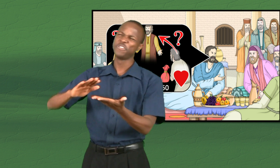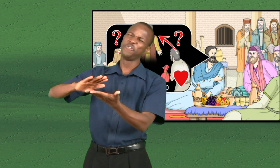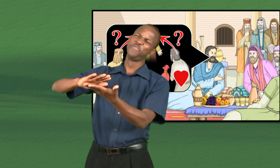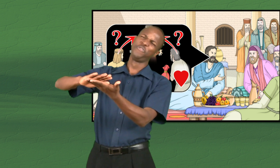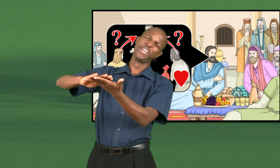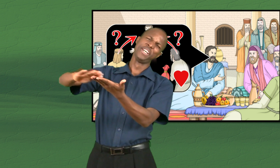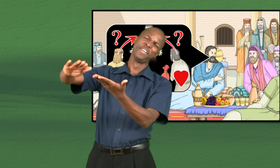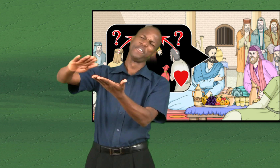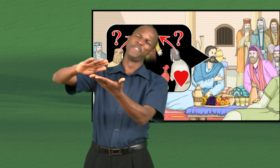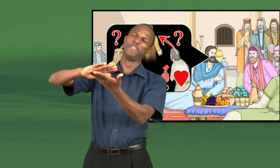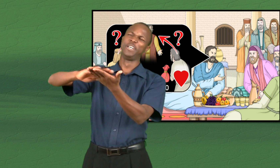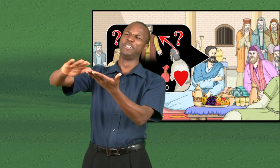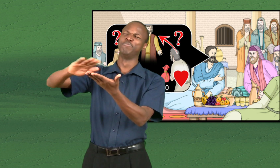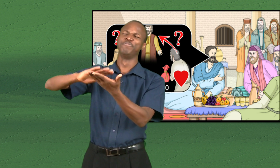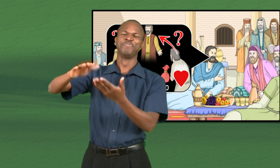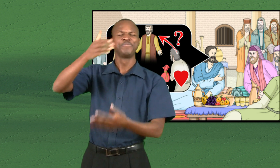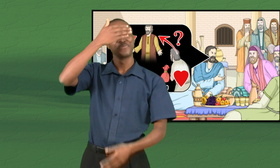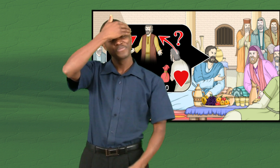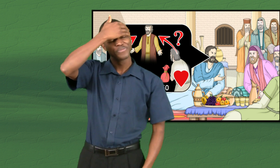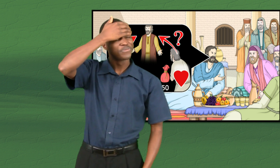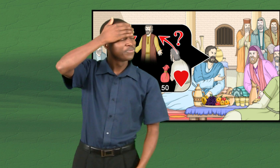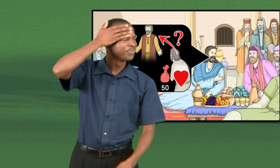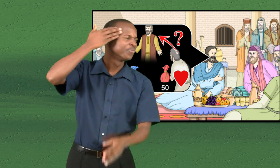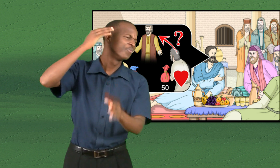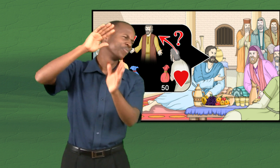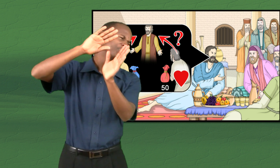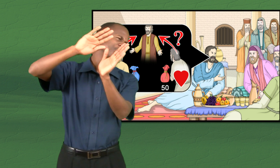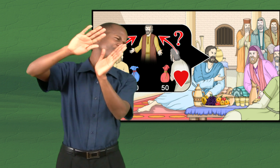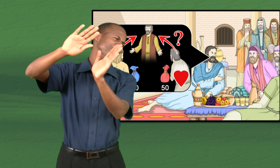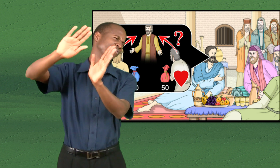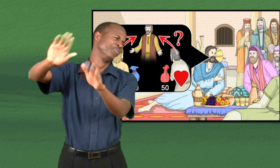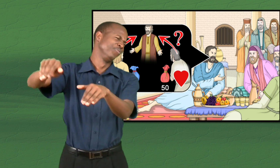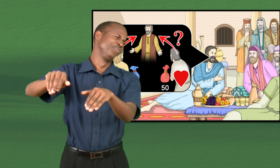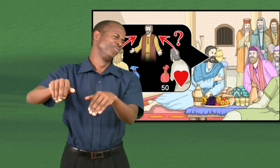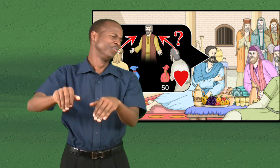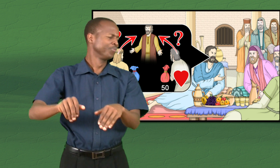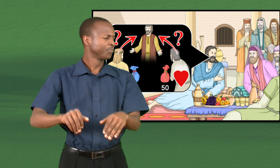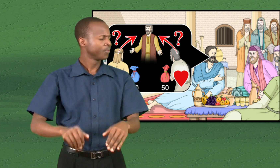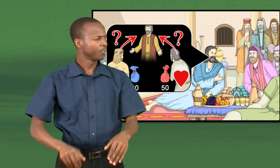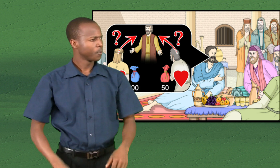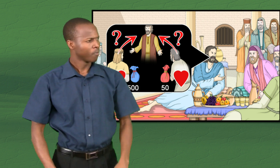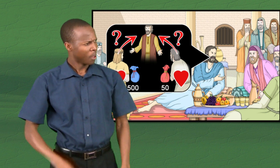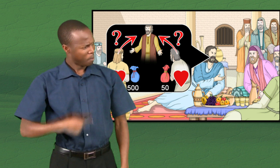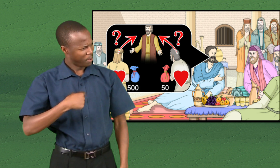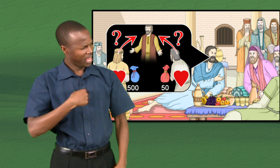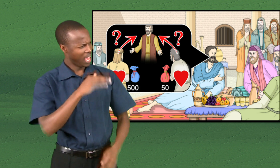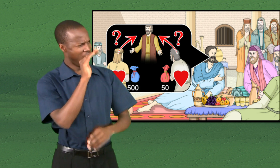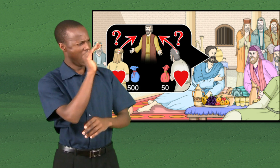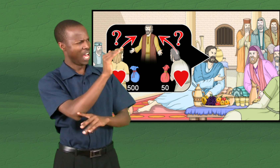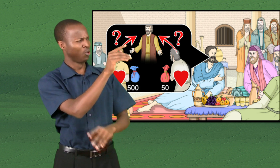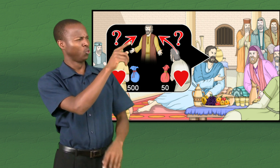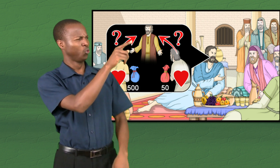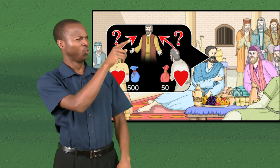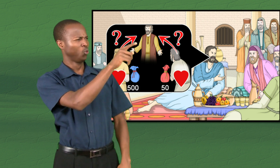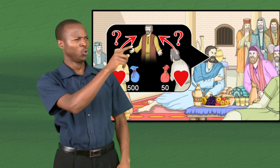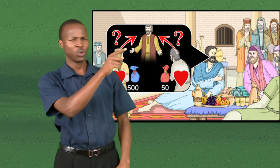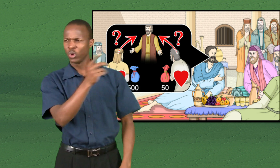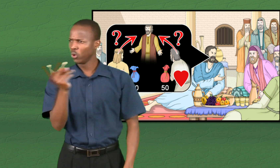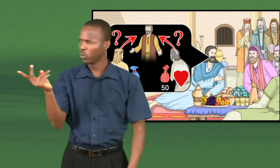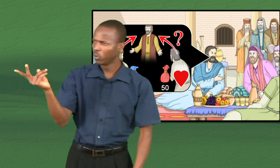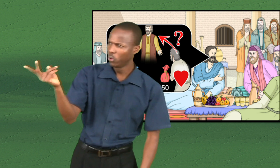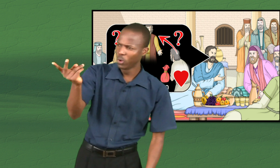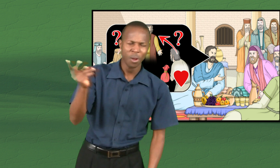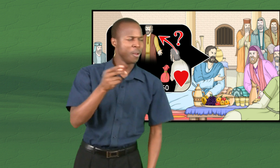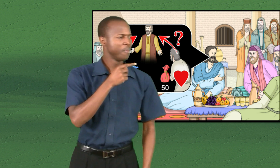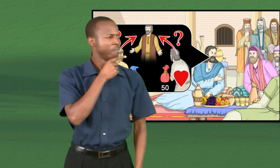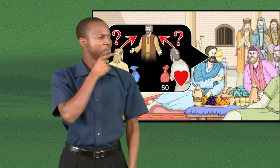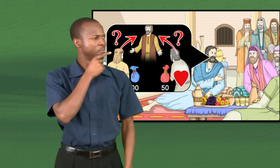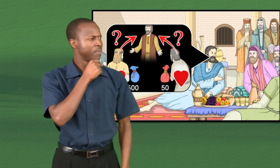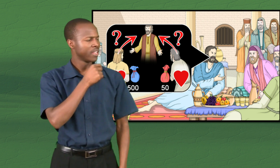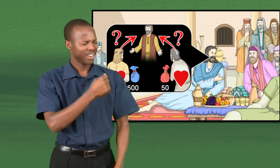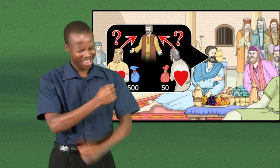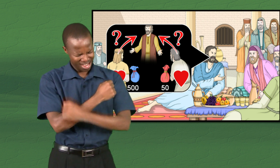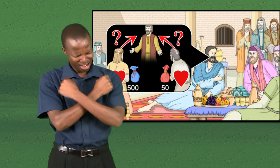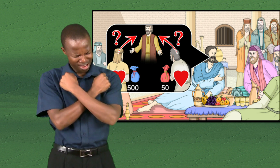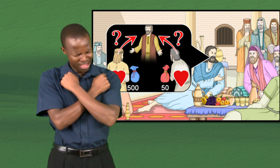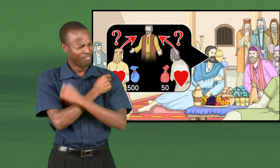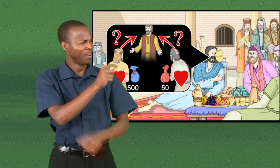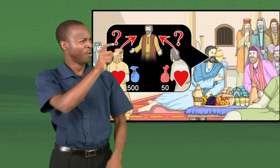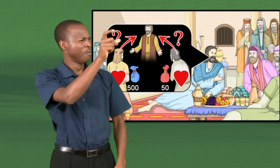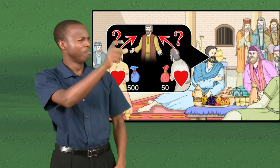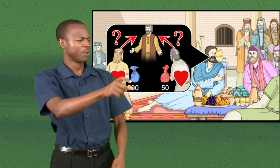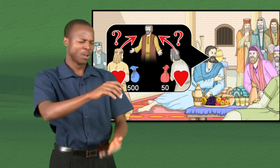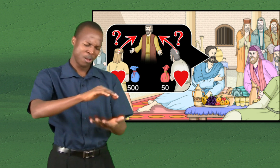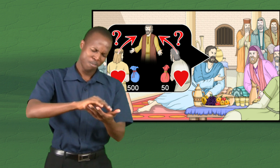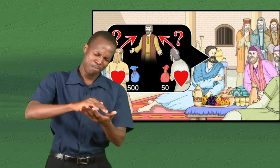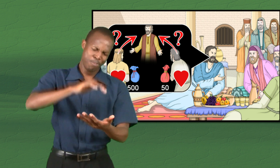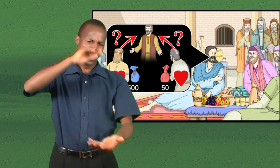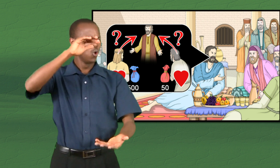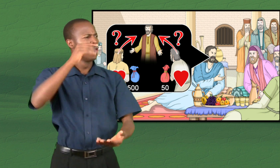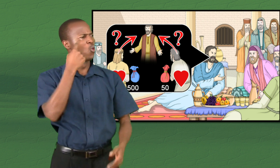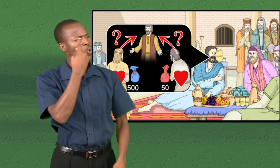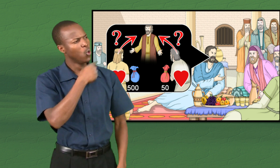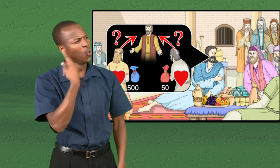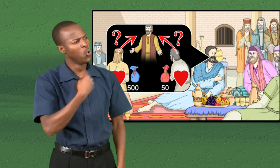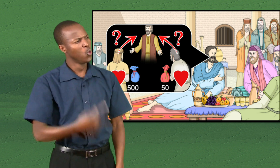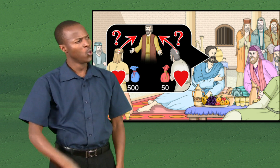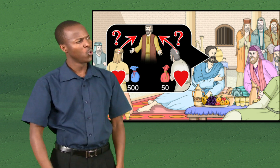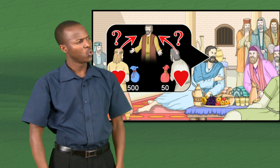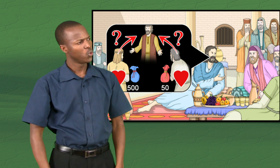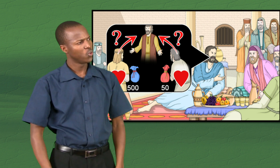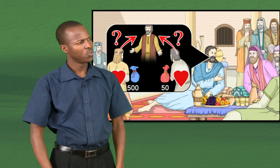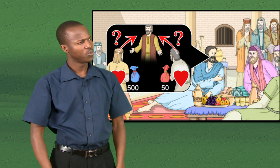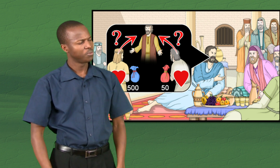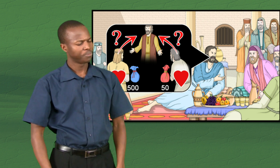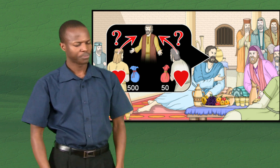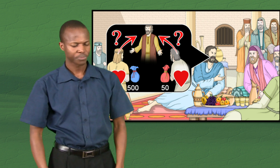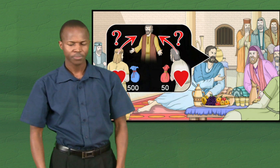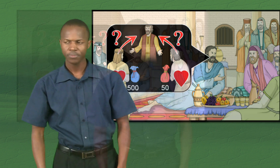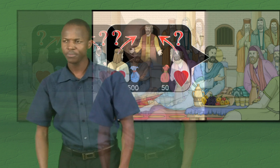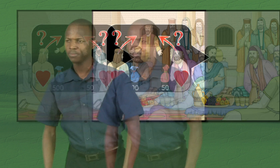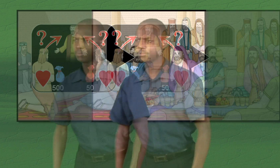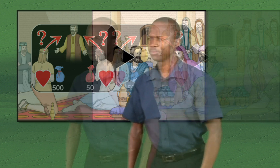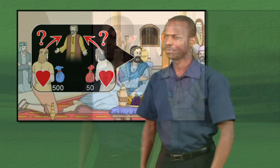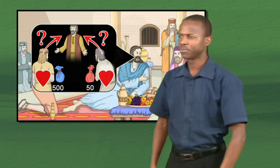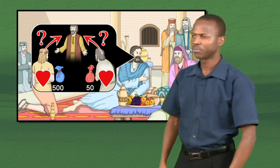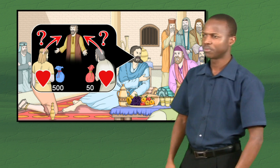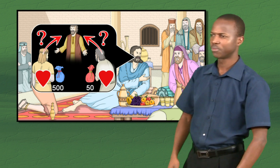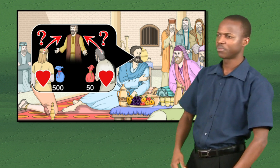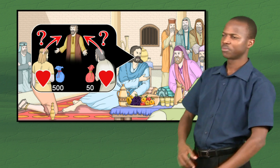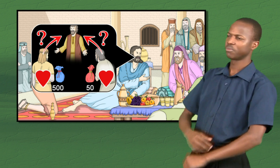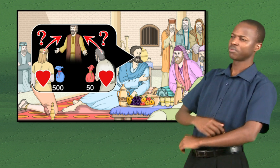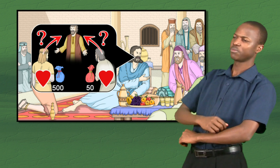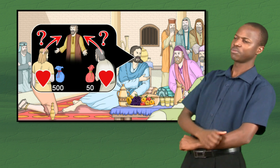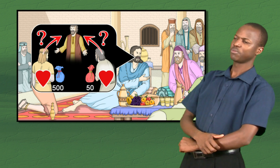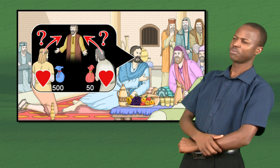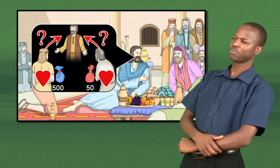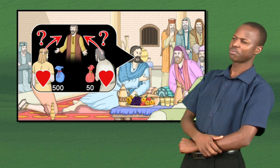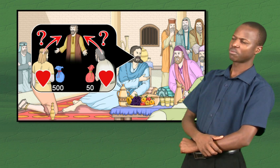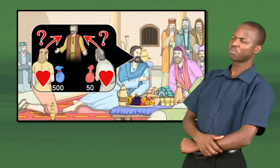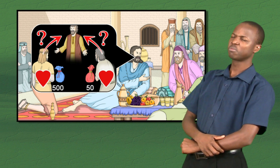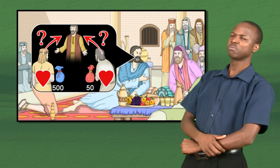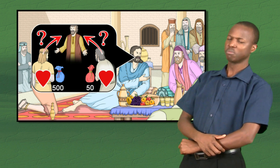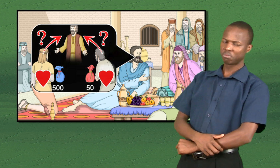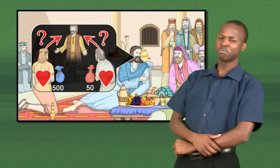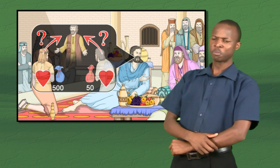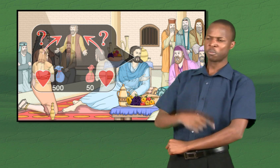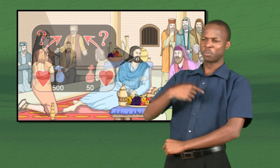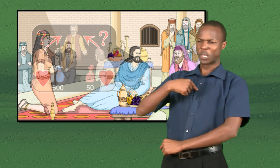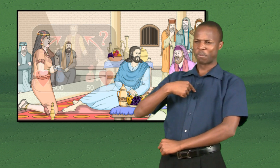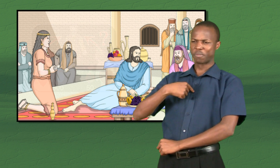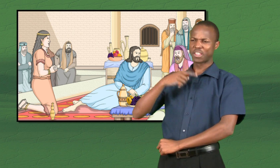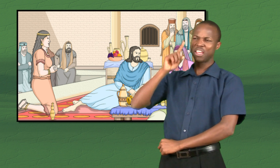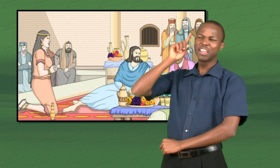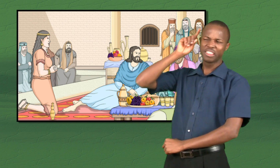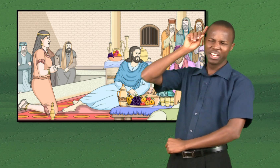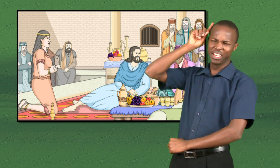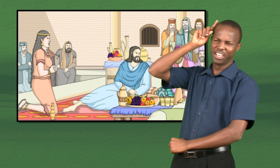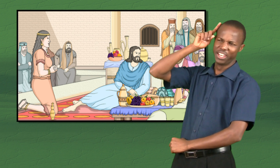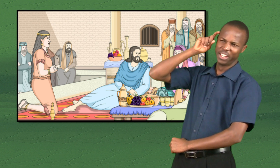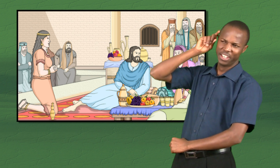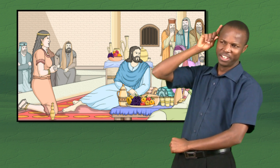Which one, then, will love him more?”